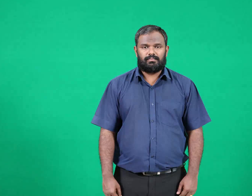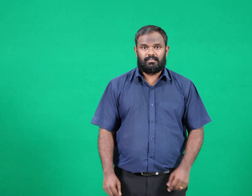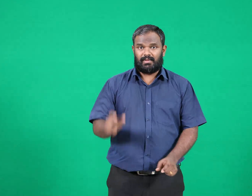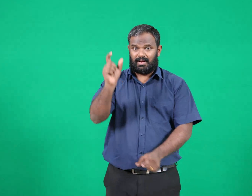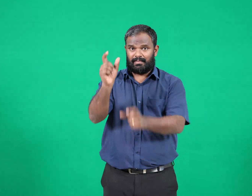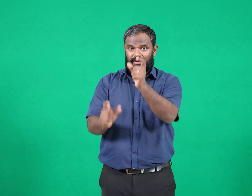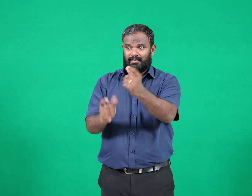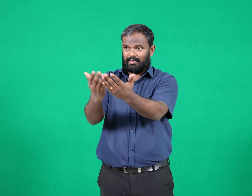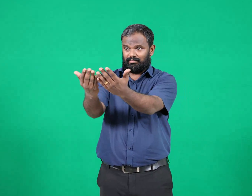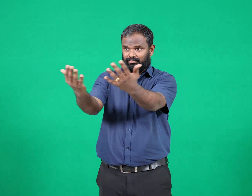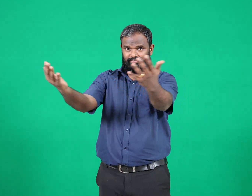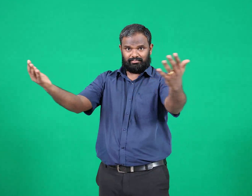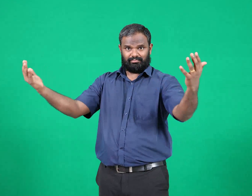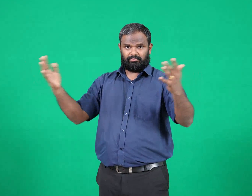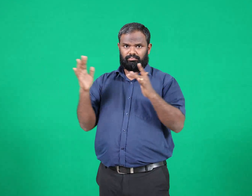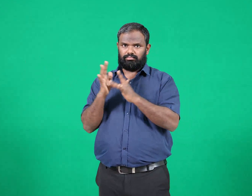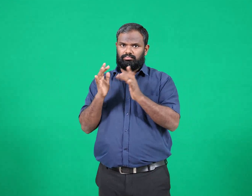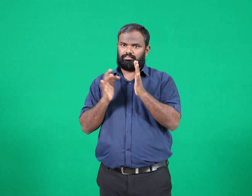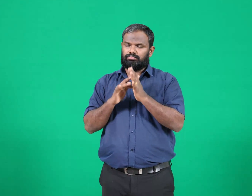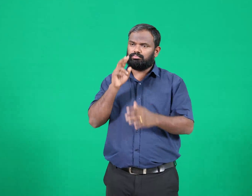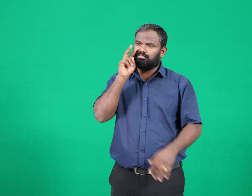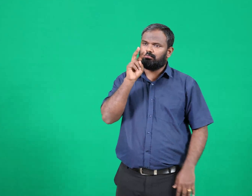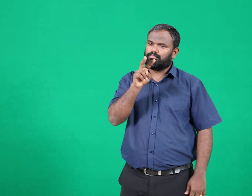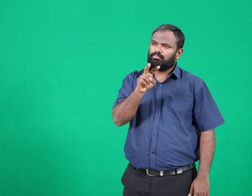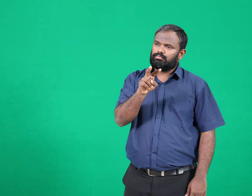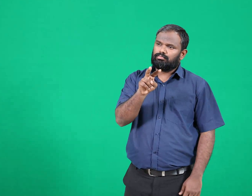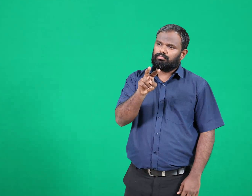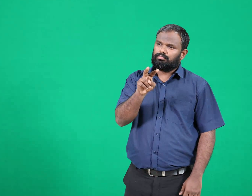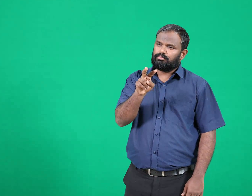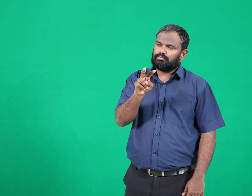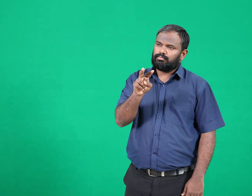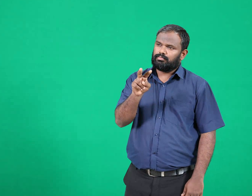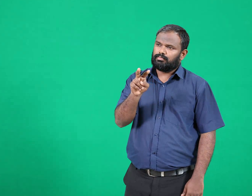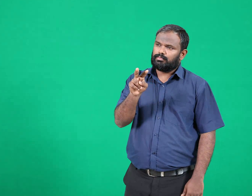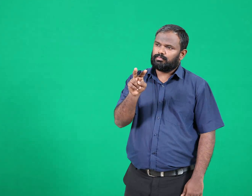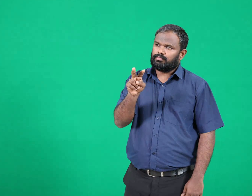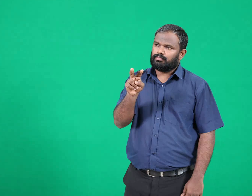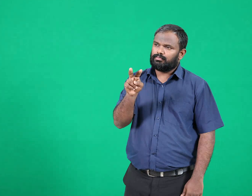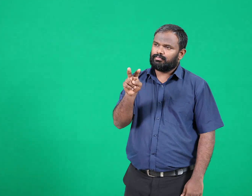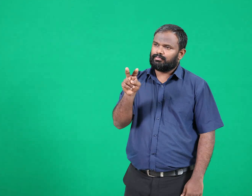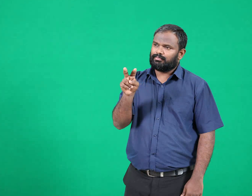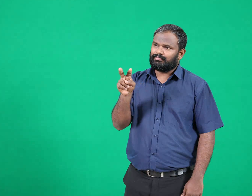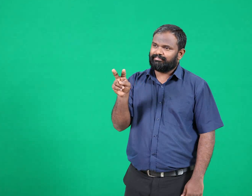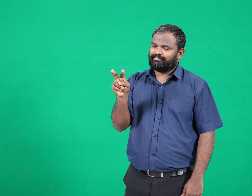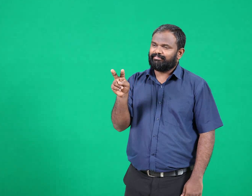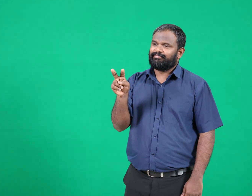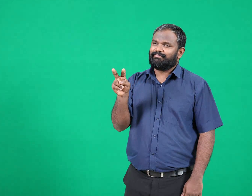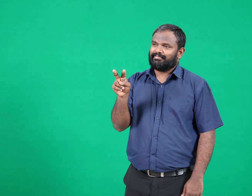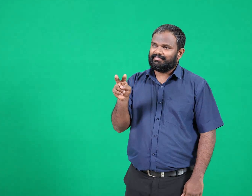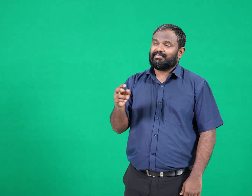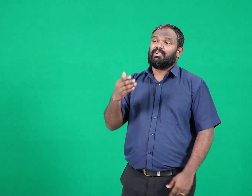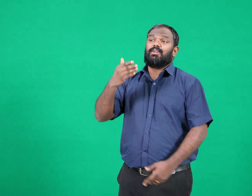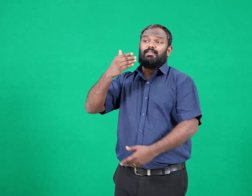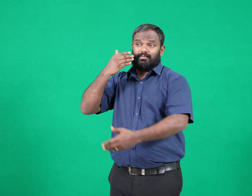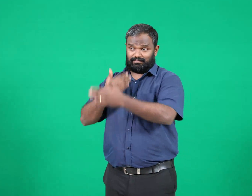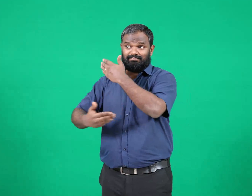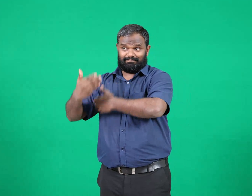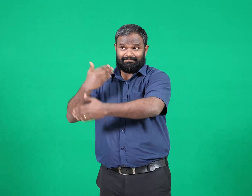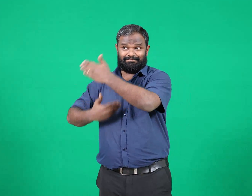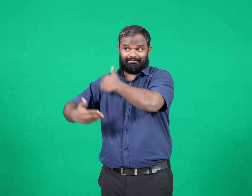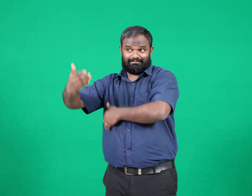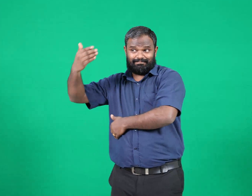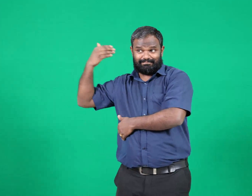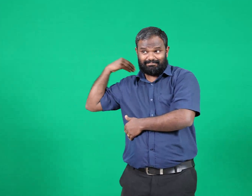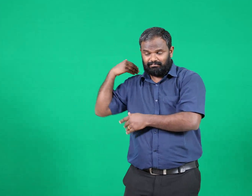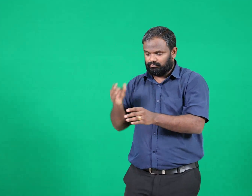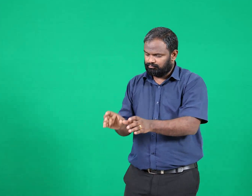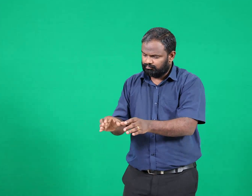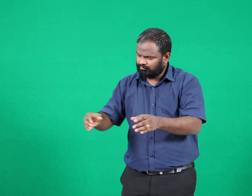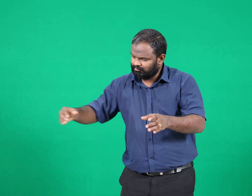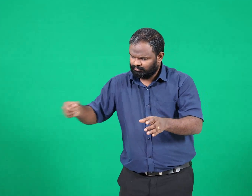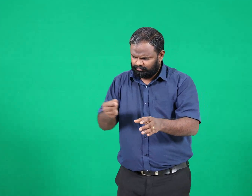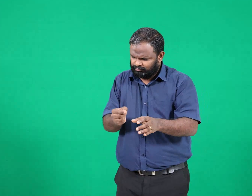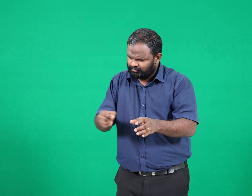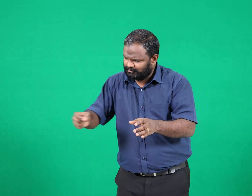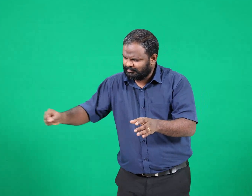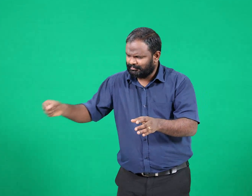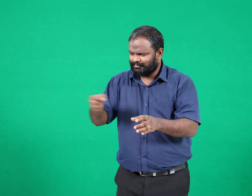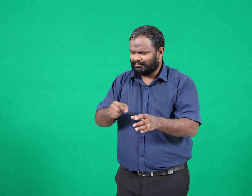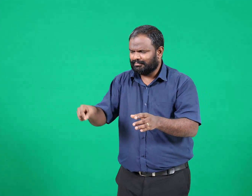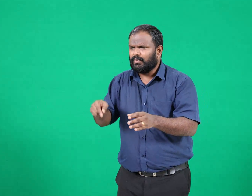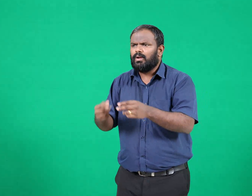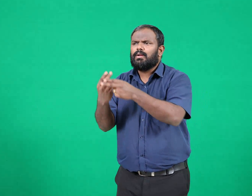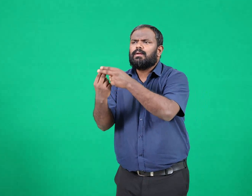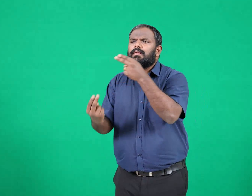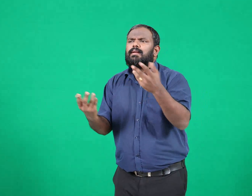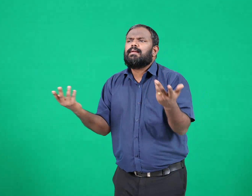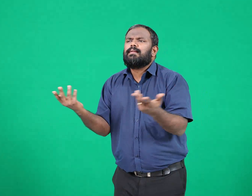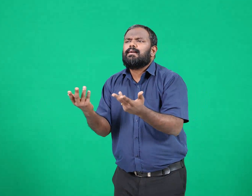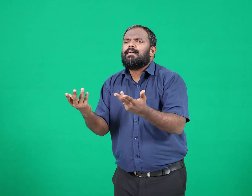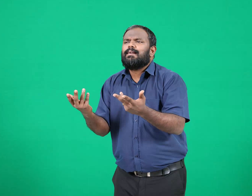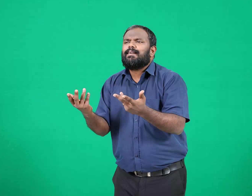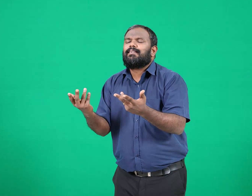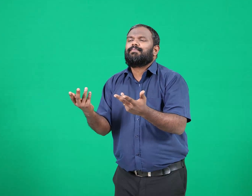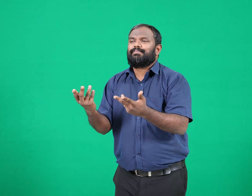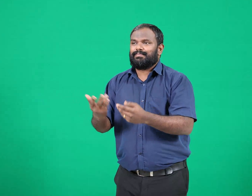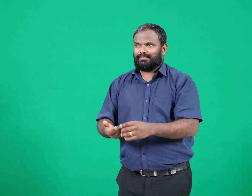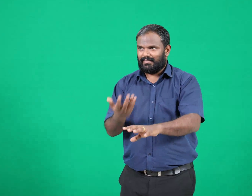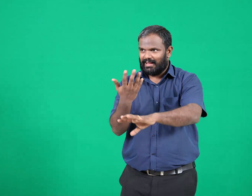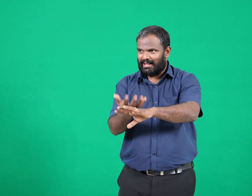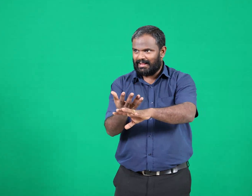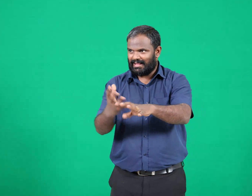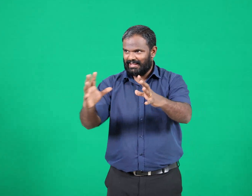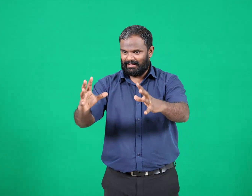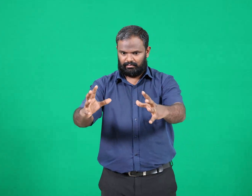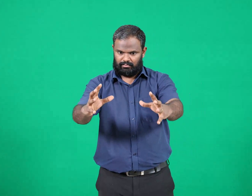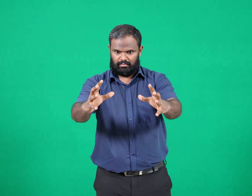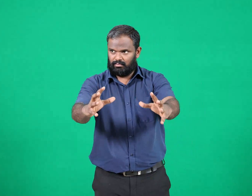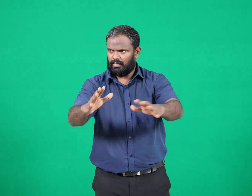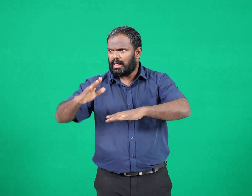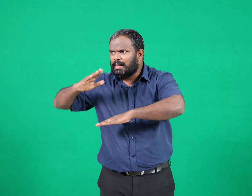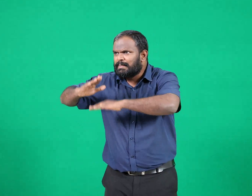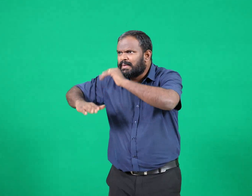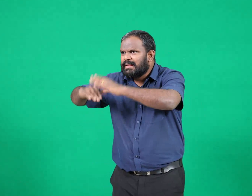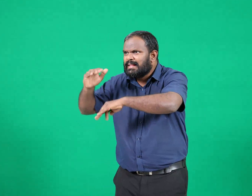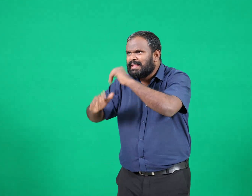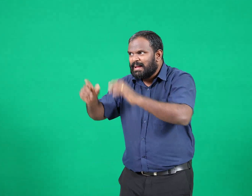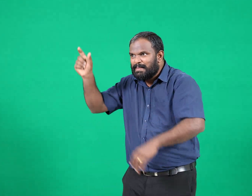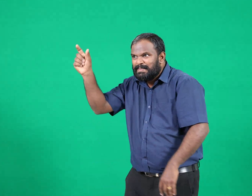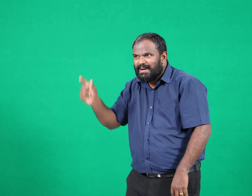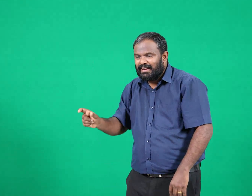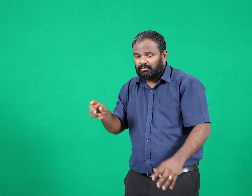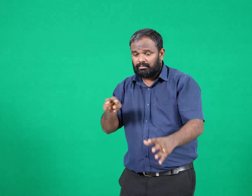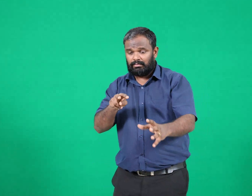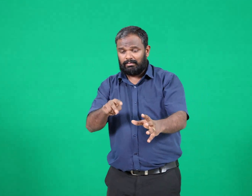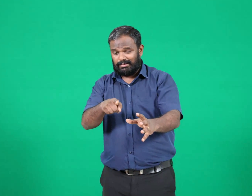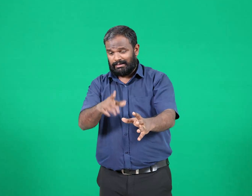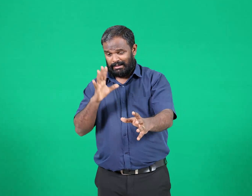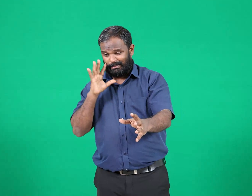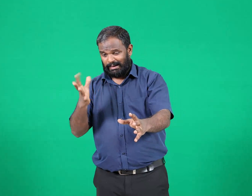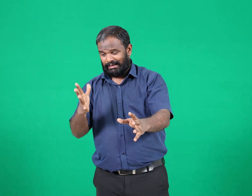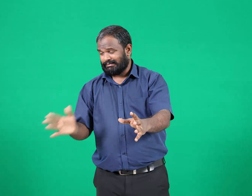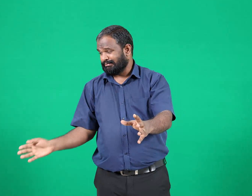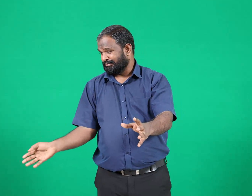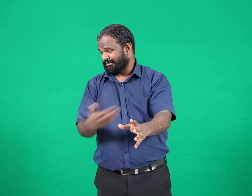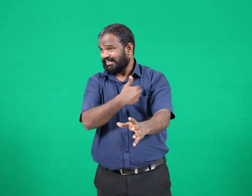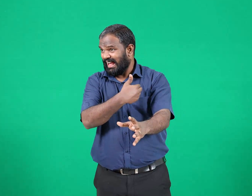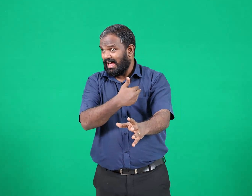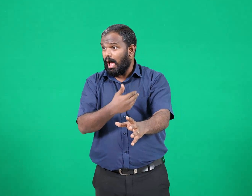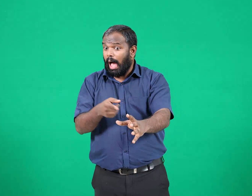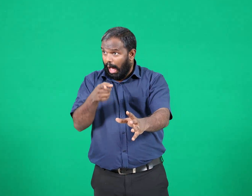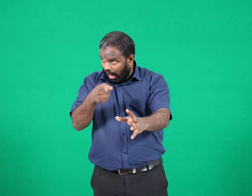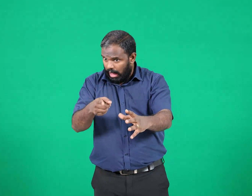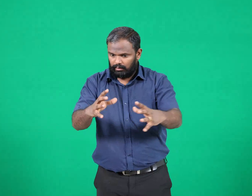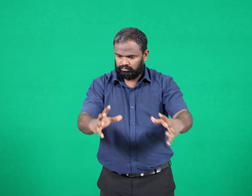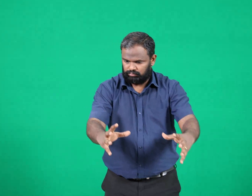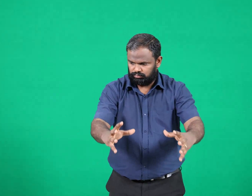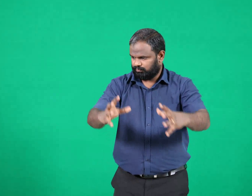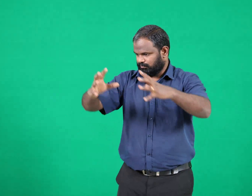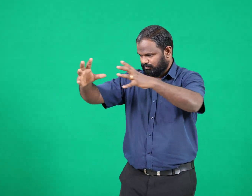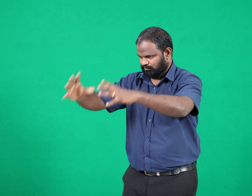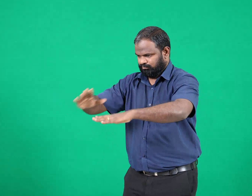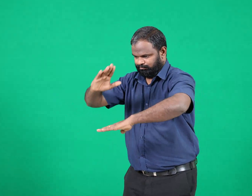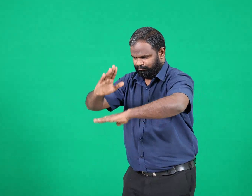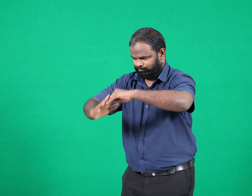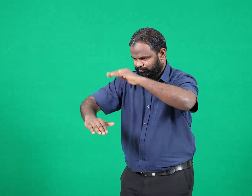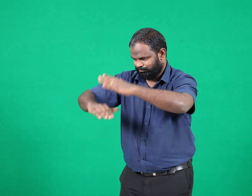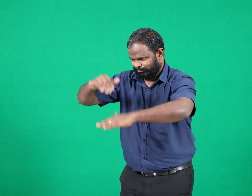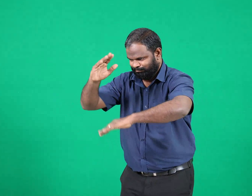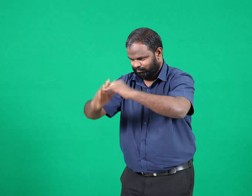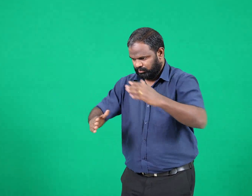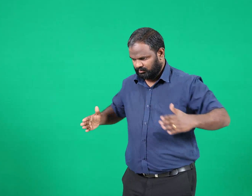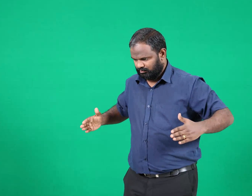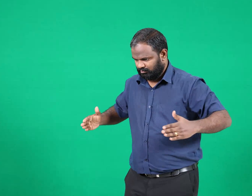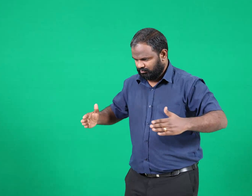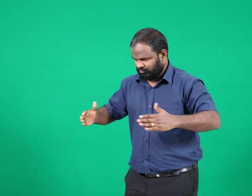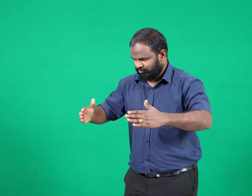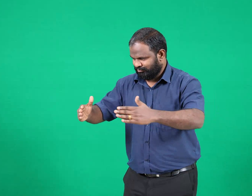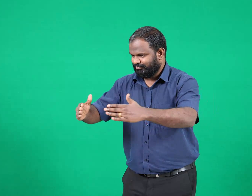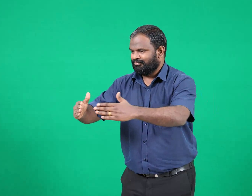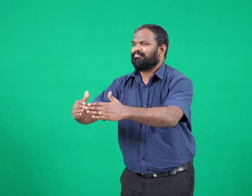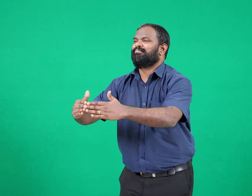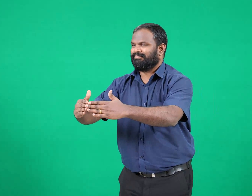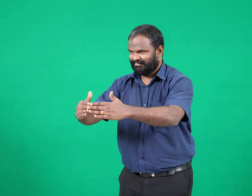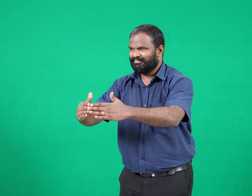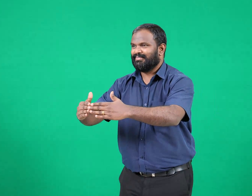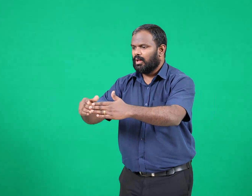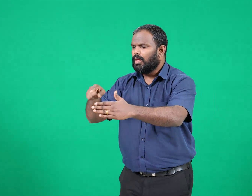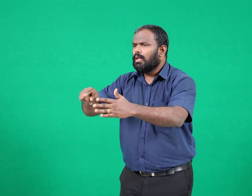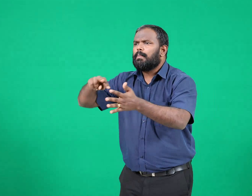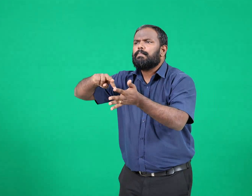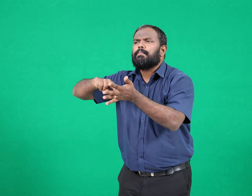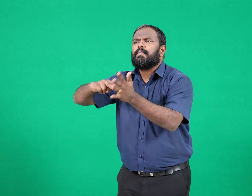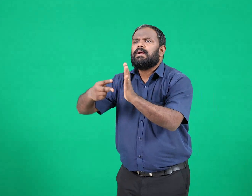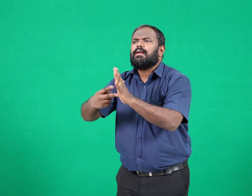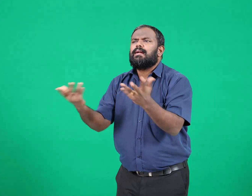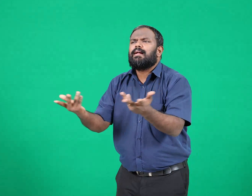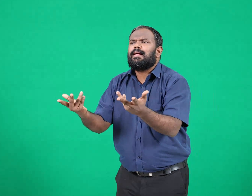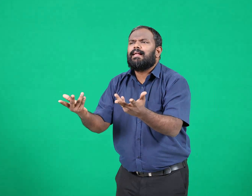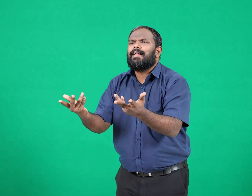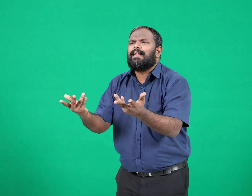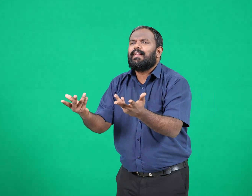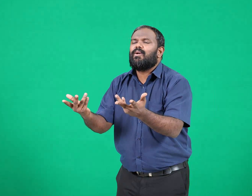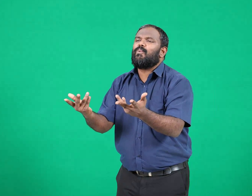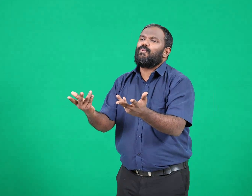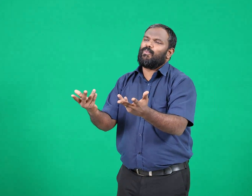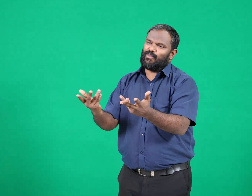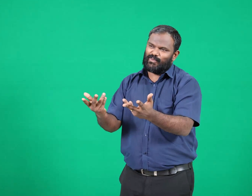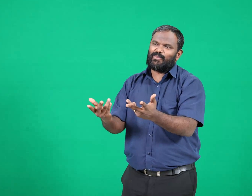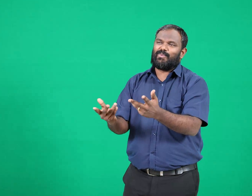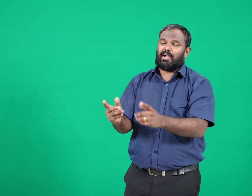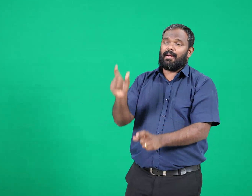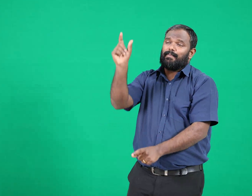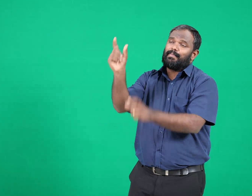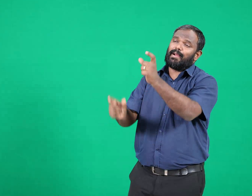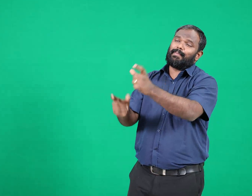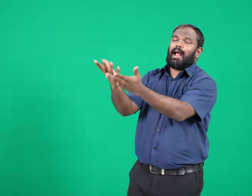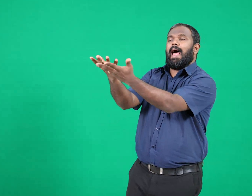But Jesus looked directly at them and said, "Then what is the meaning of that which is written: ' The stone the builders rejected has become the cornerstone '?